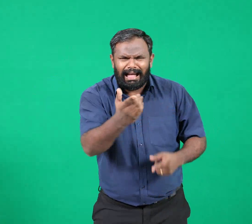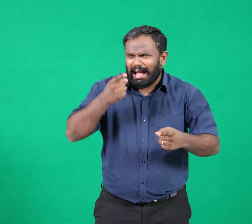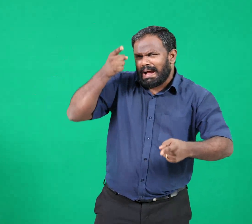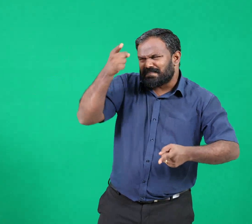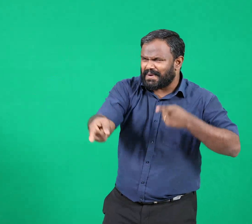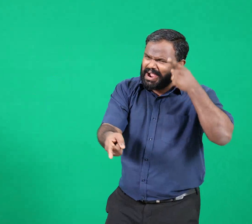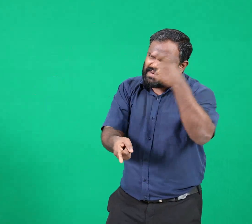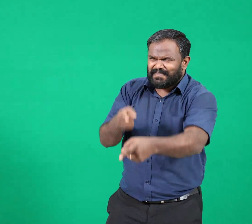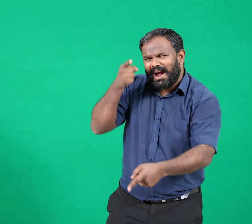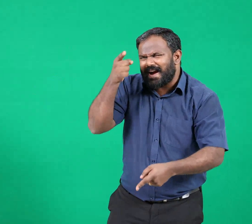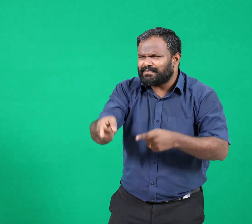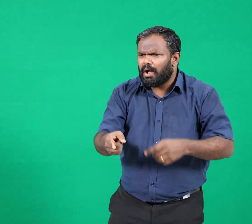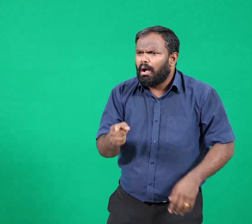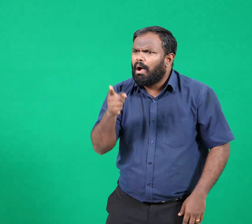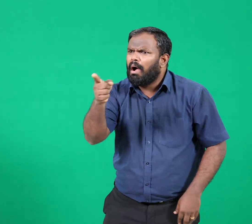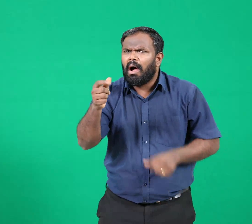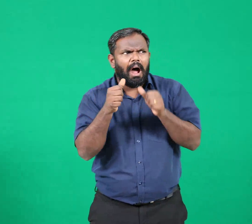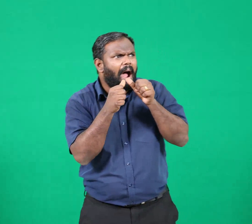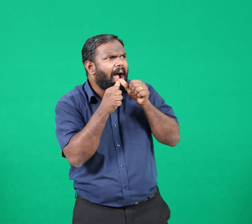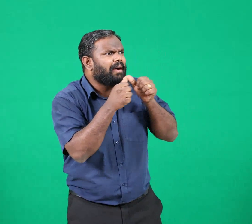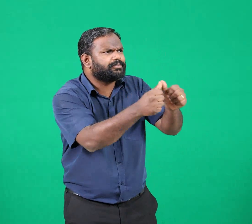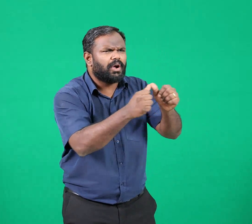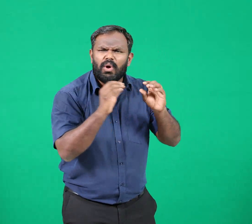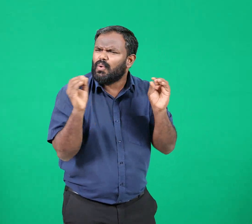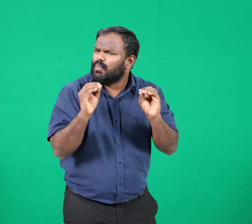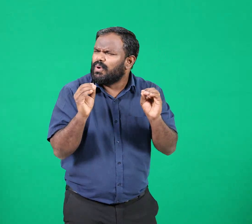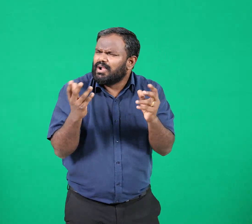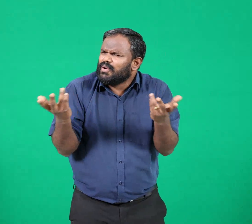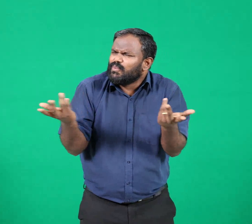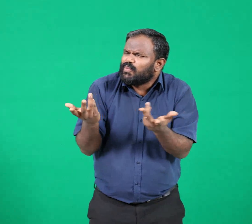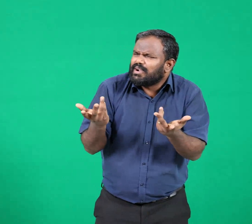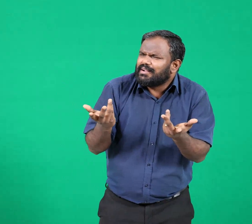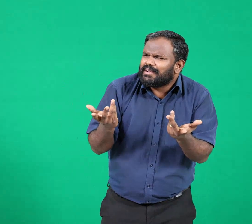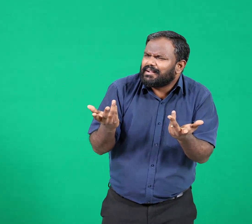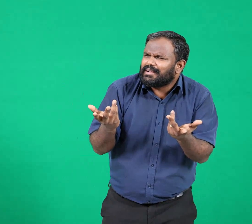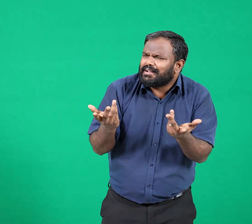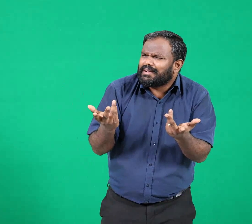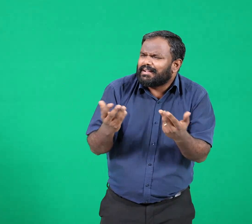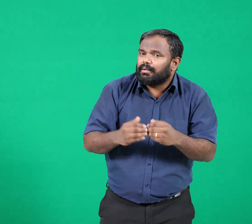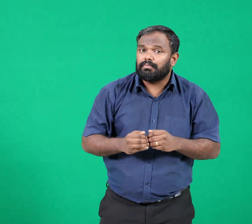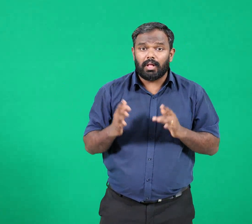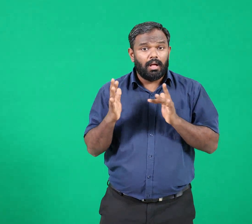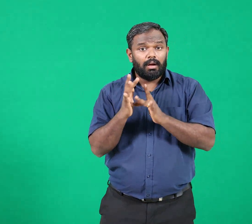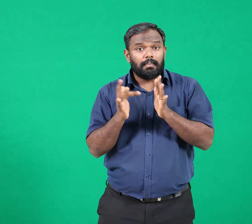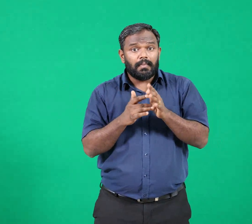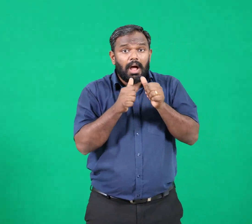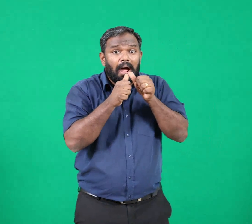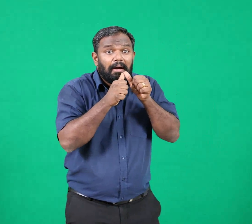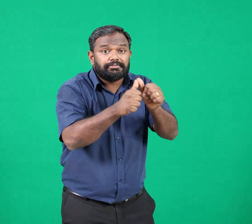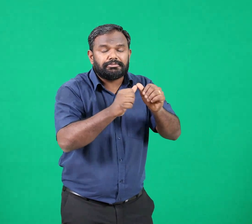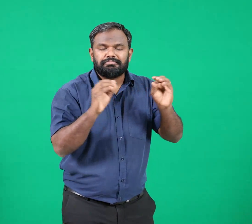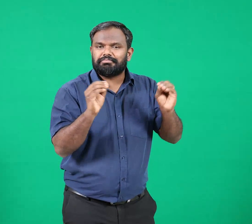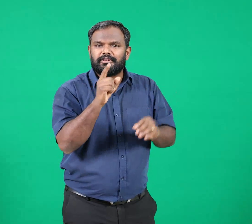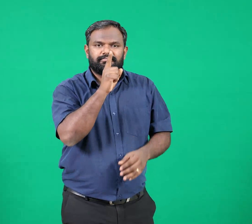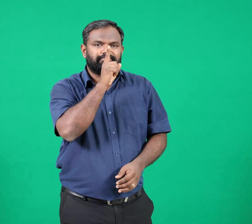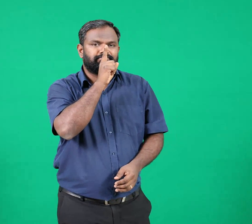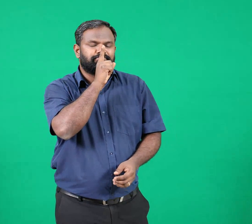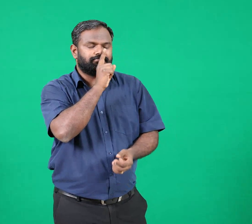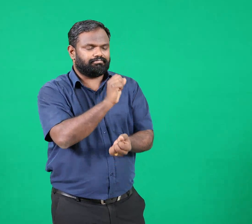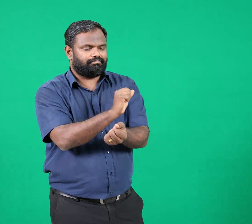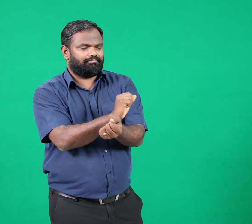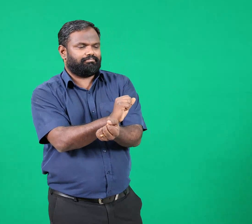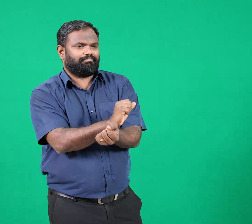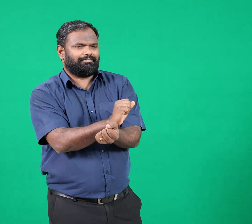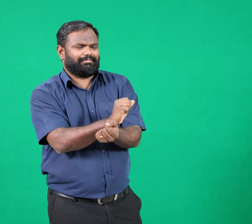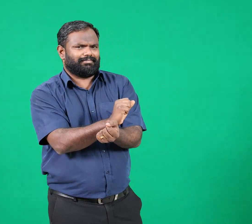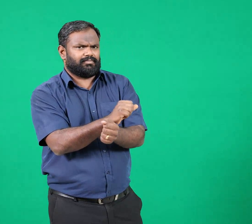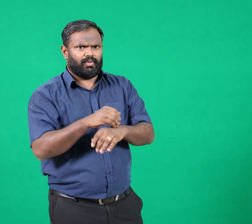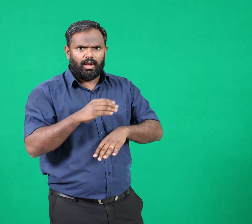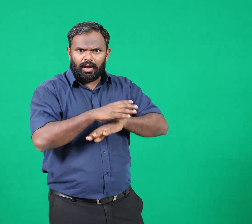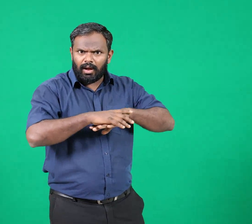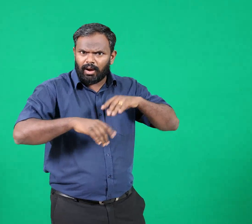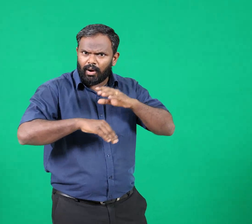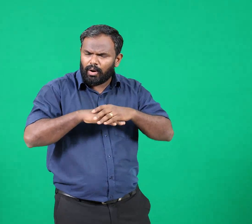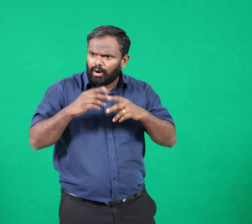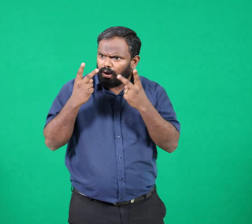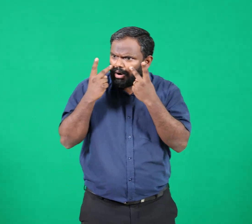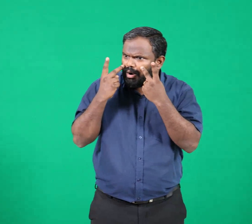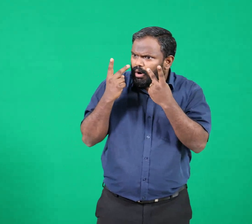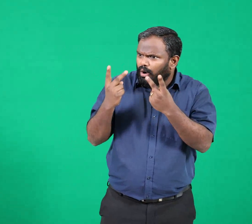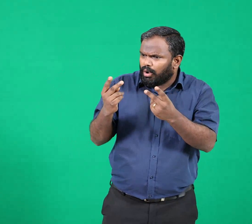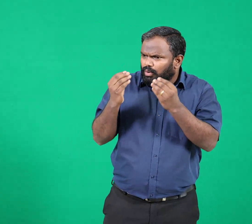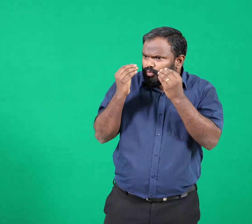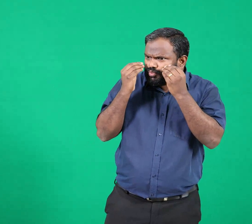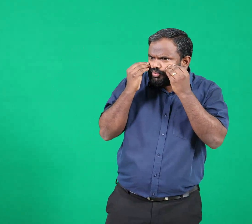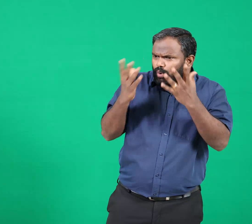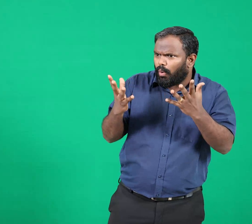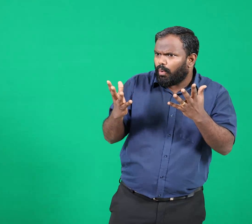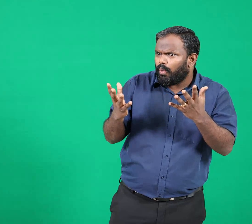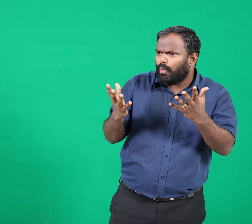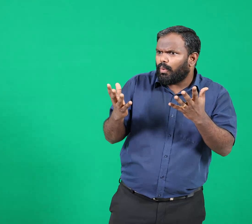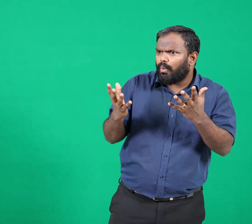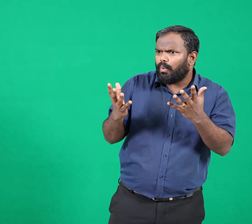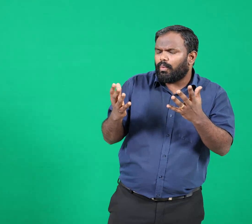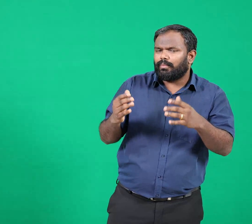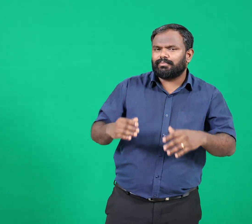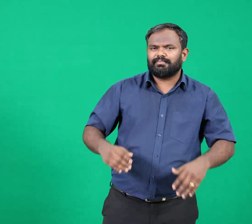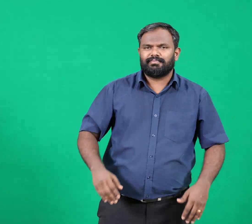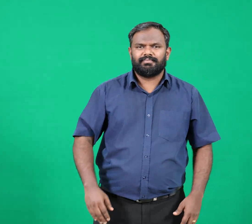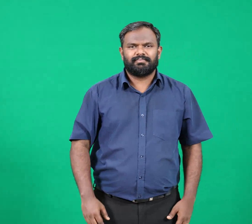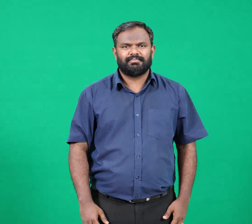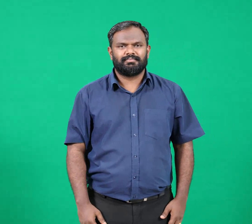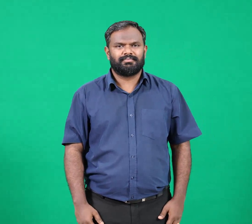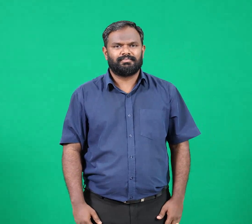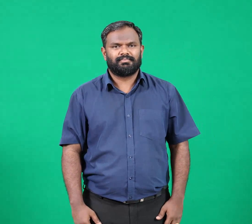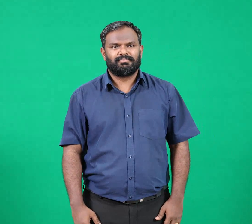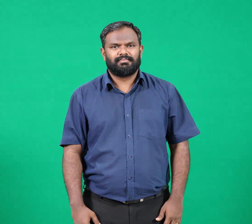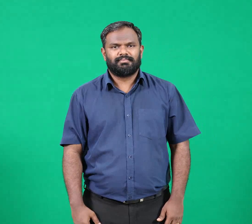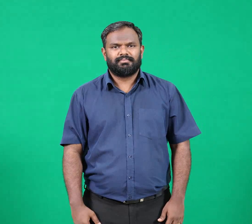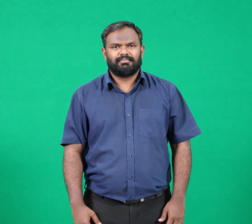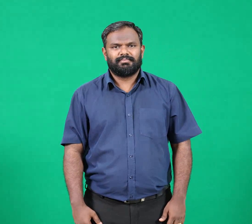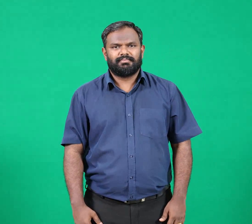But Jesus gave no answer, not even to a single charge, much to the governor's amazement.